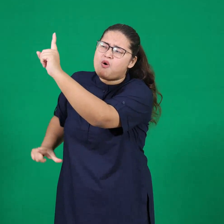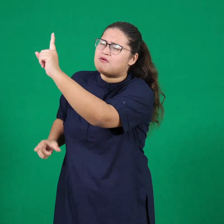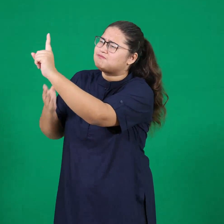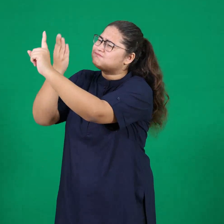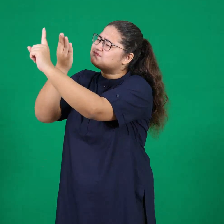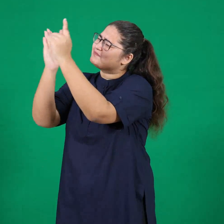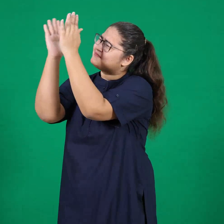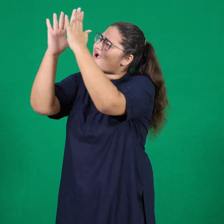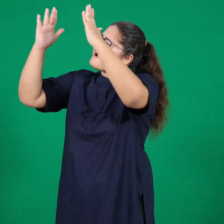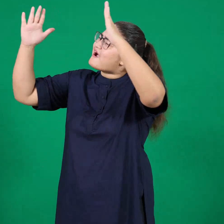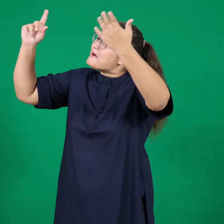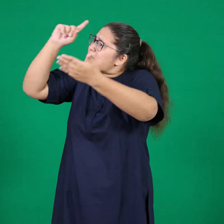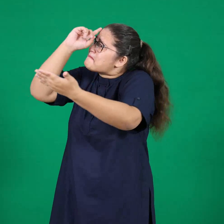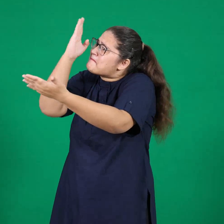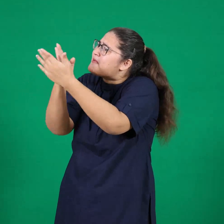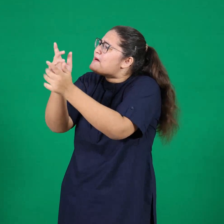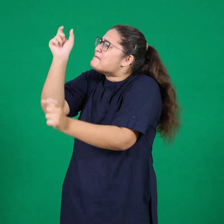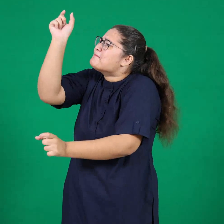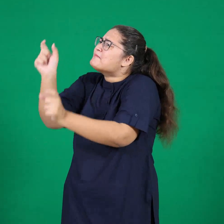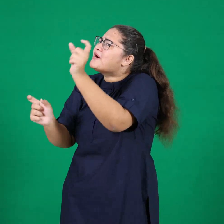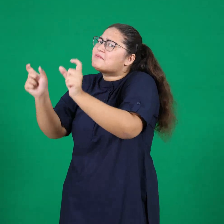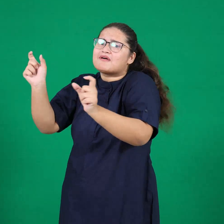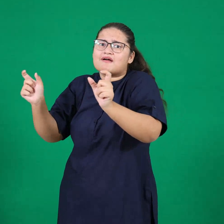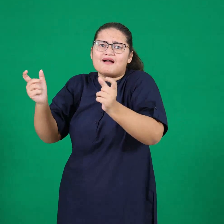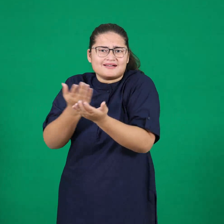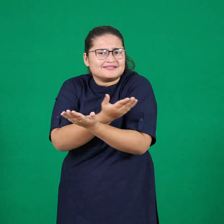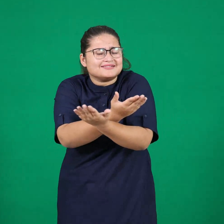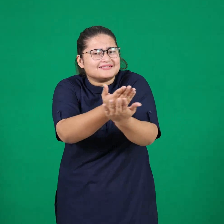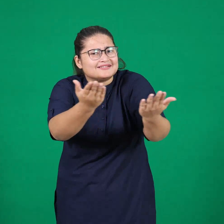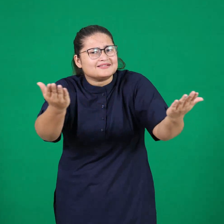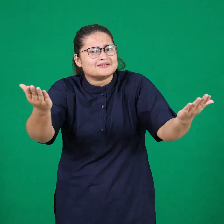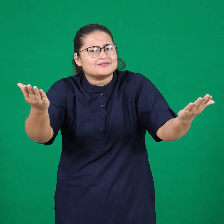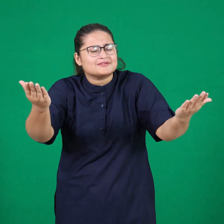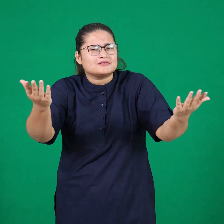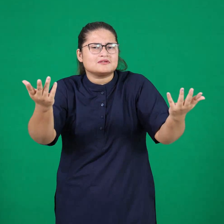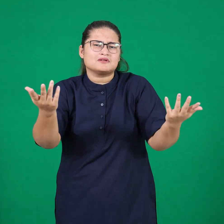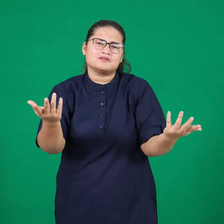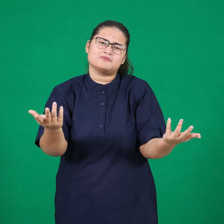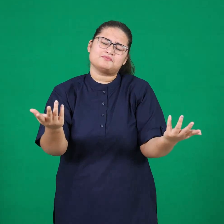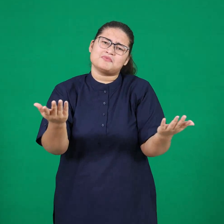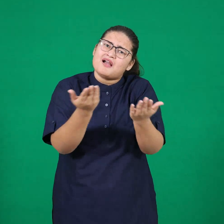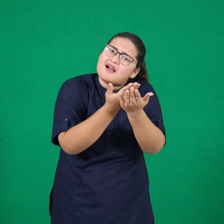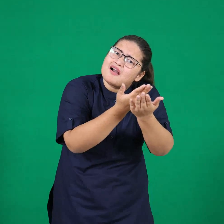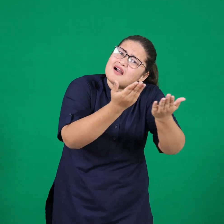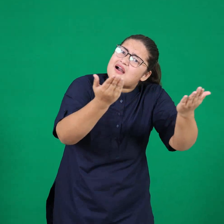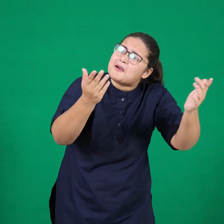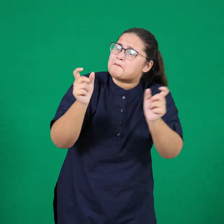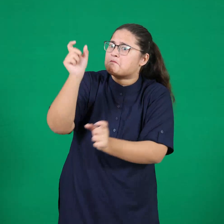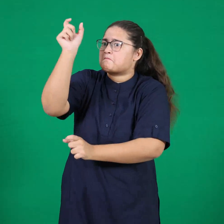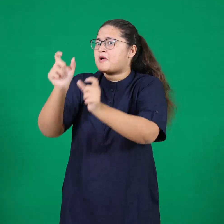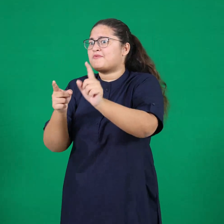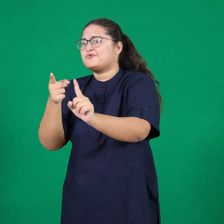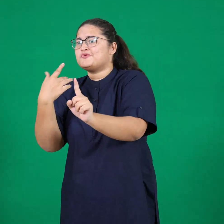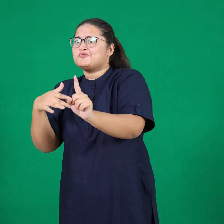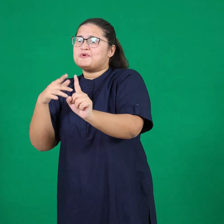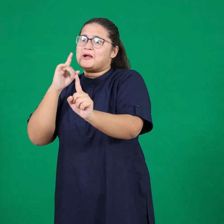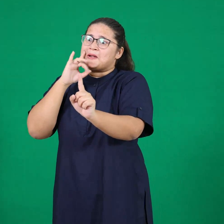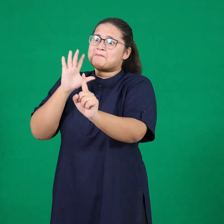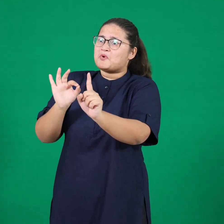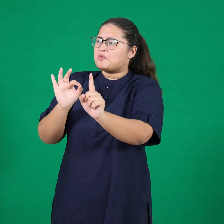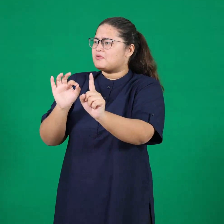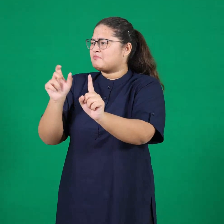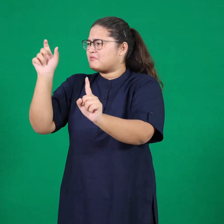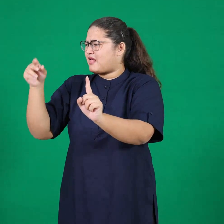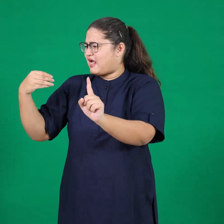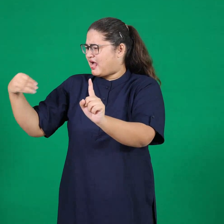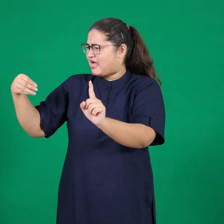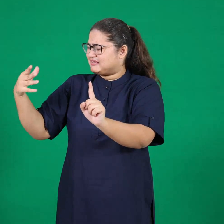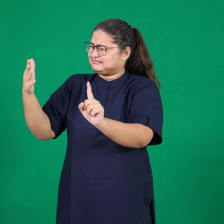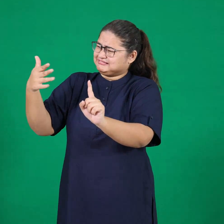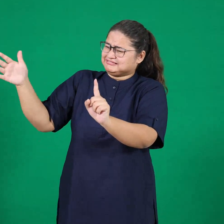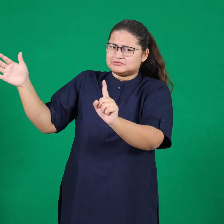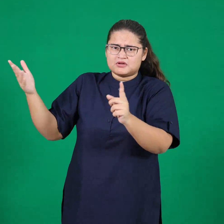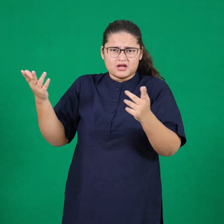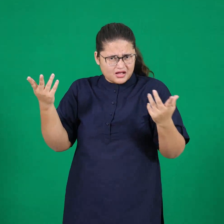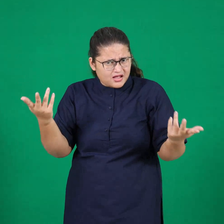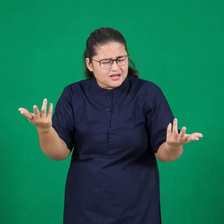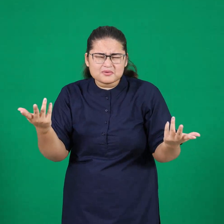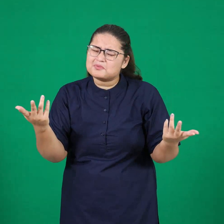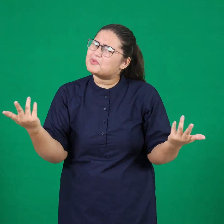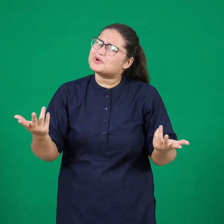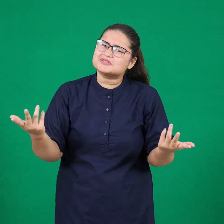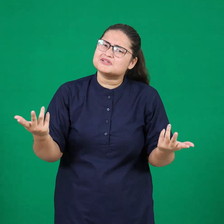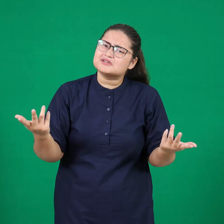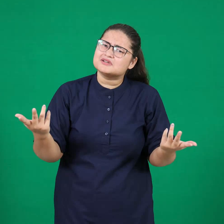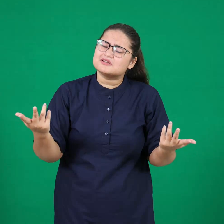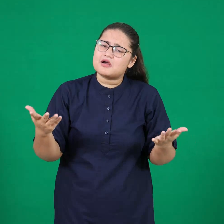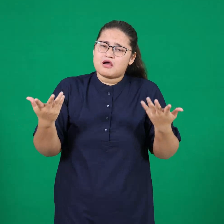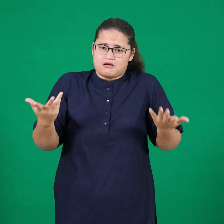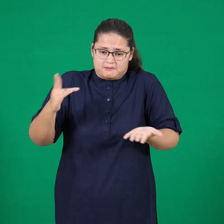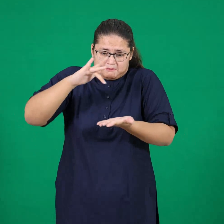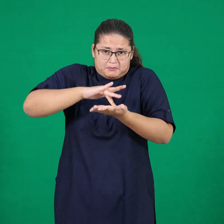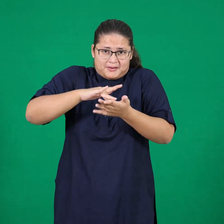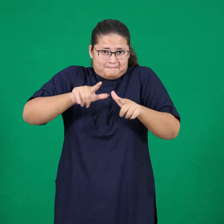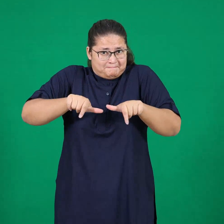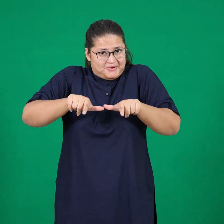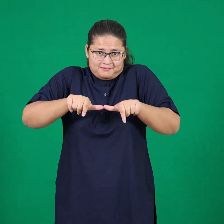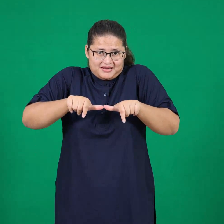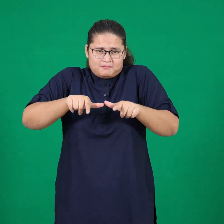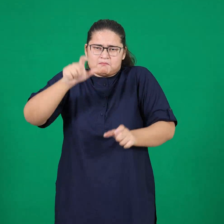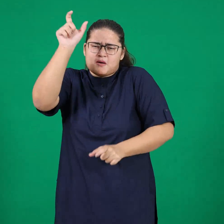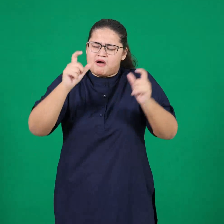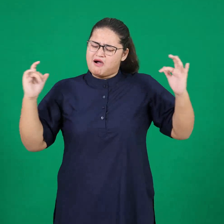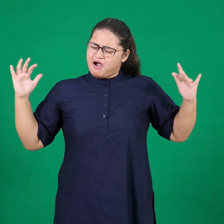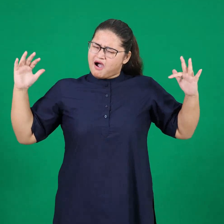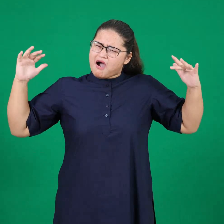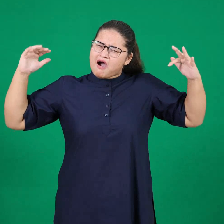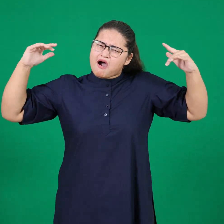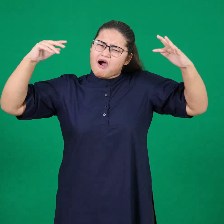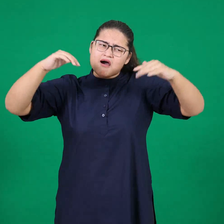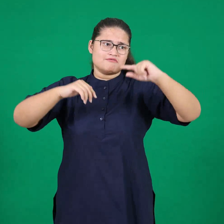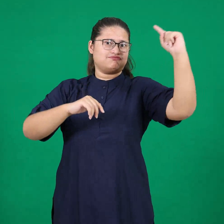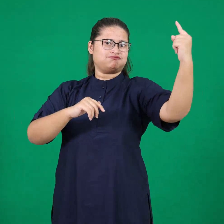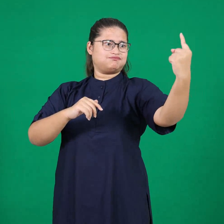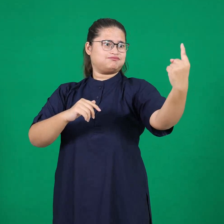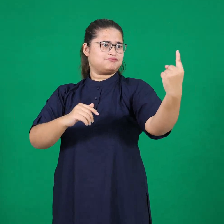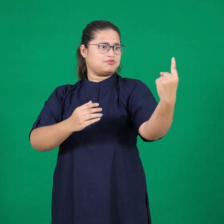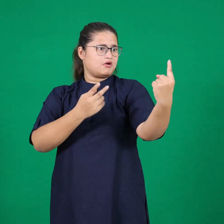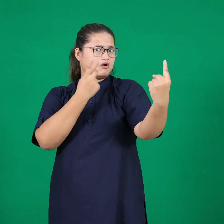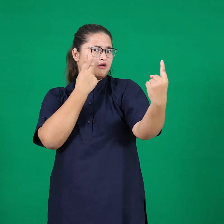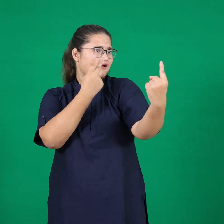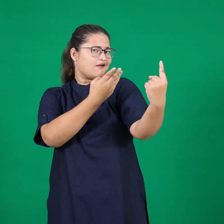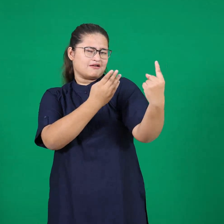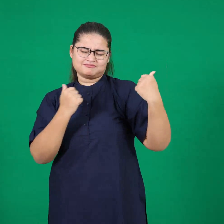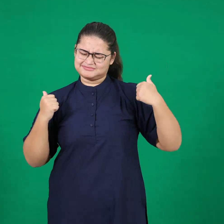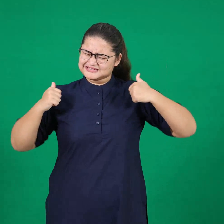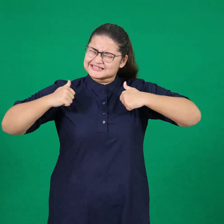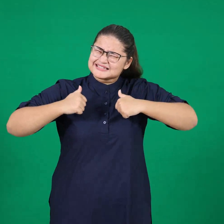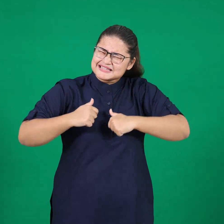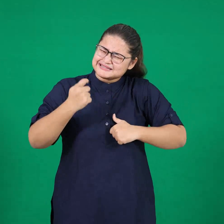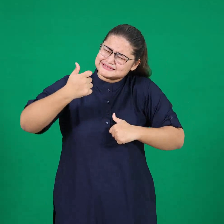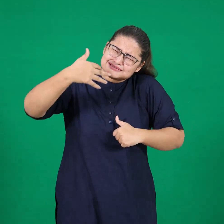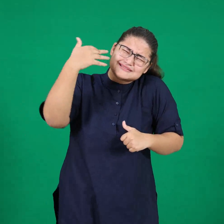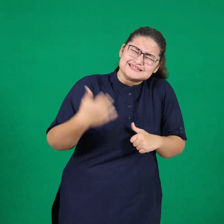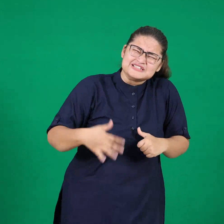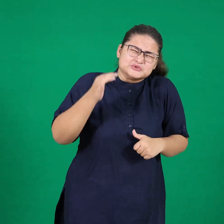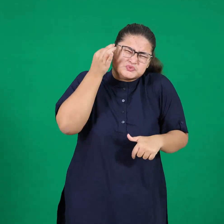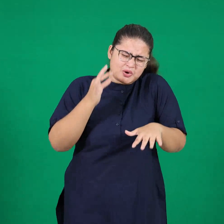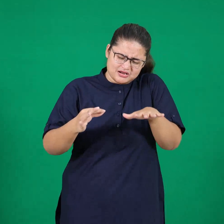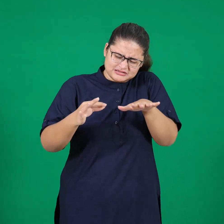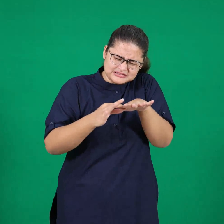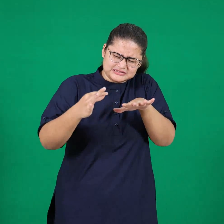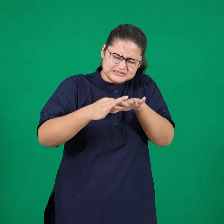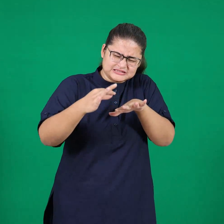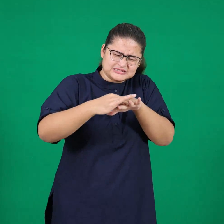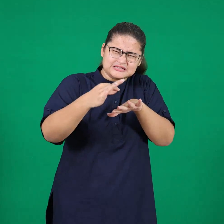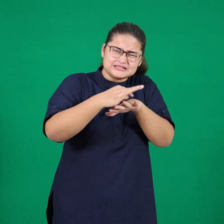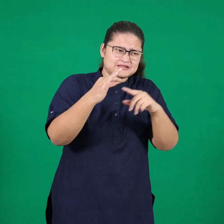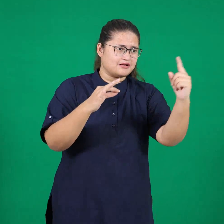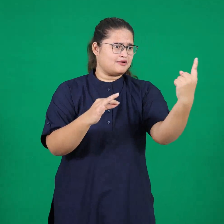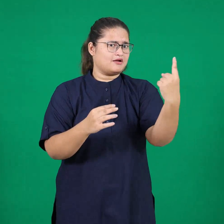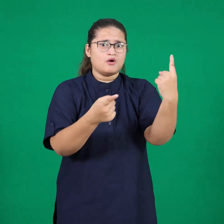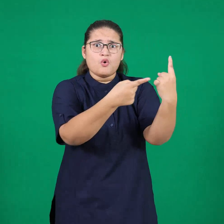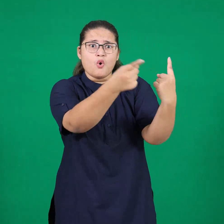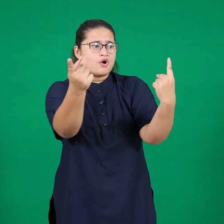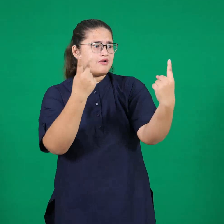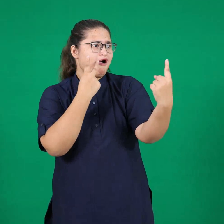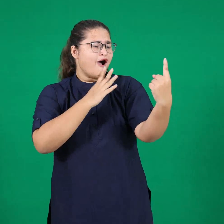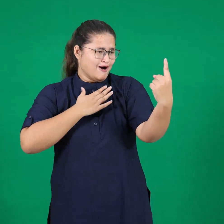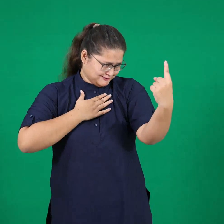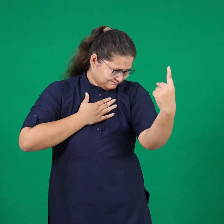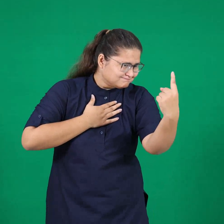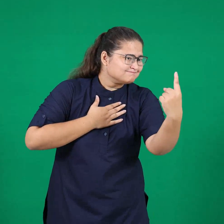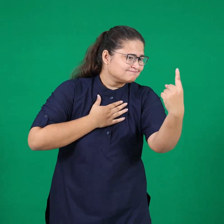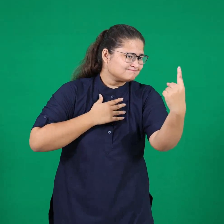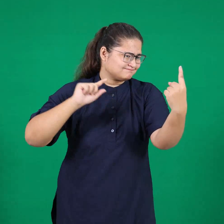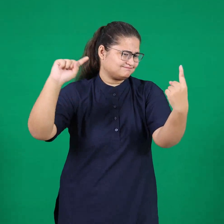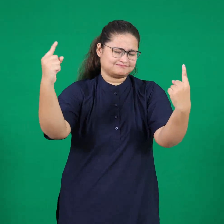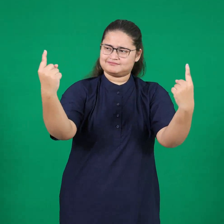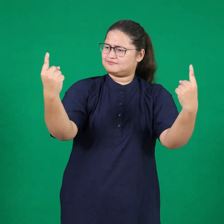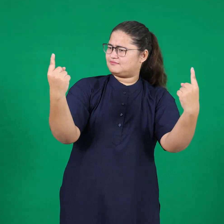Suppose a man comes into your meeting wearing a gold ring and fine clothes, and a poor man in shabby clothes also comes in.